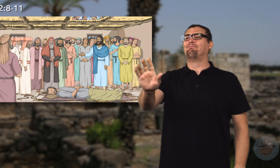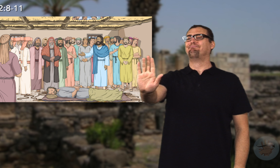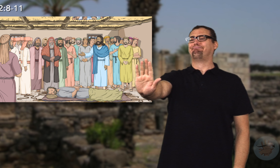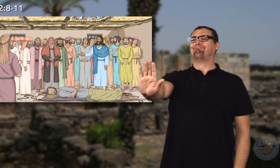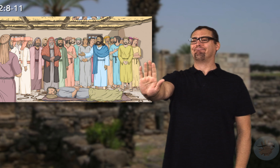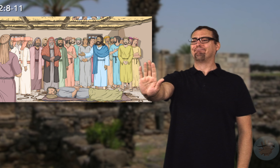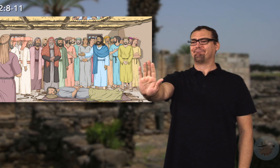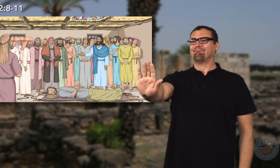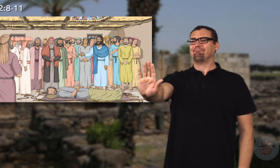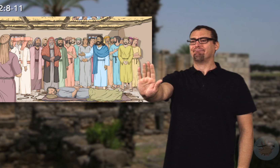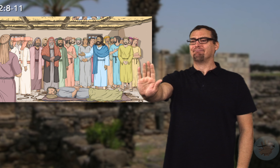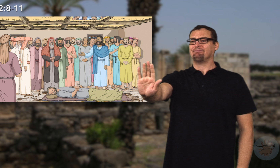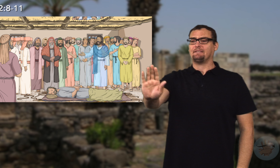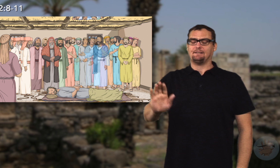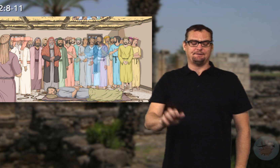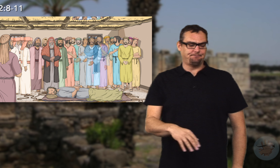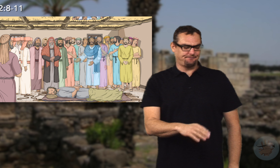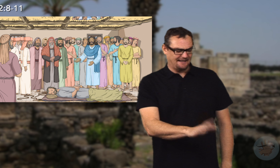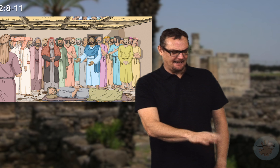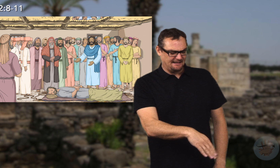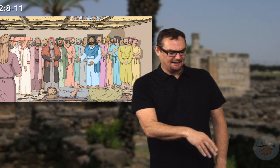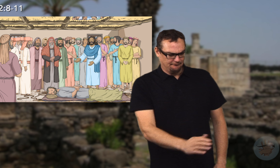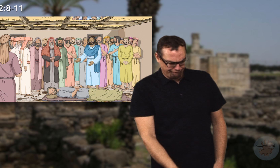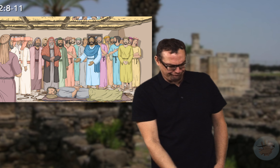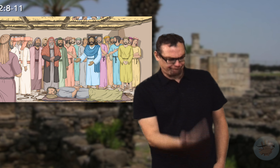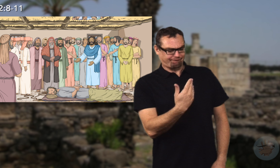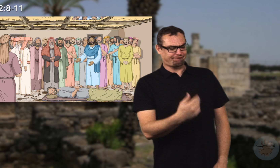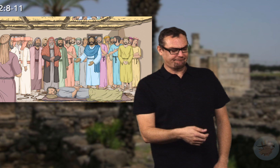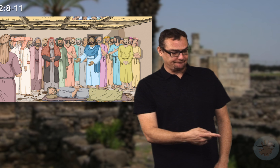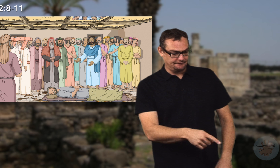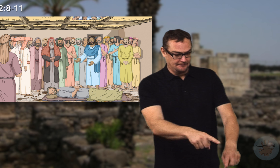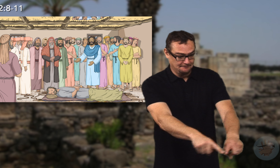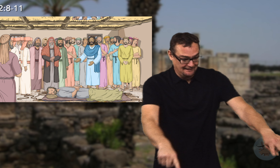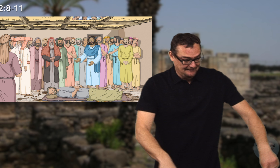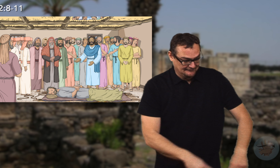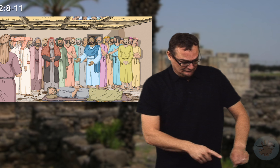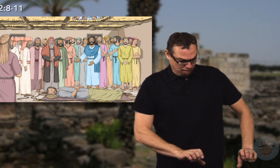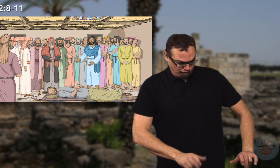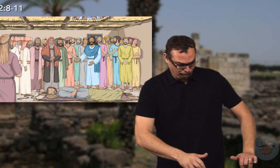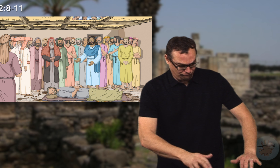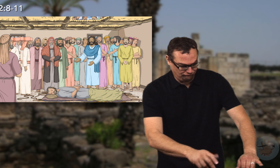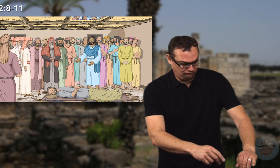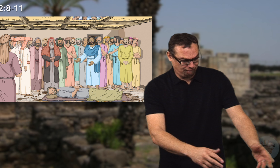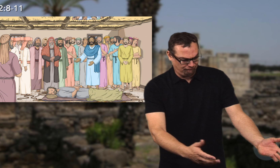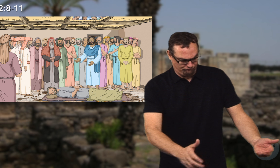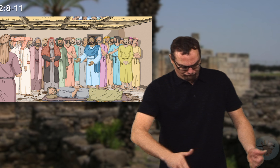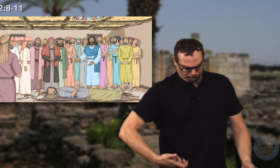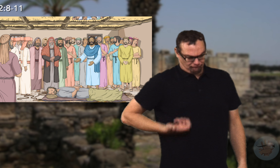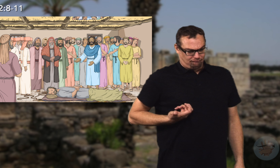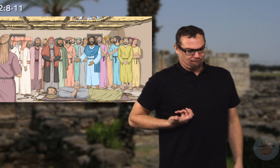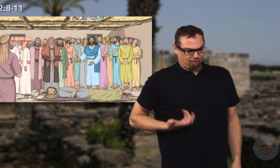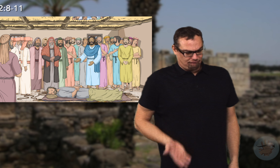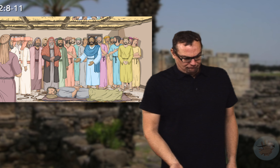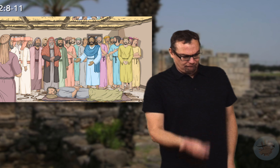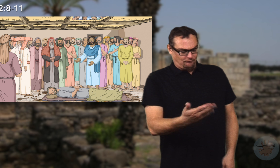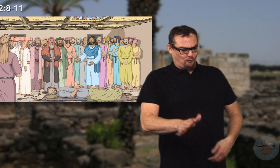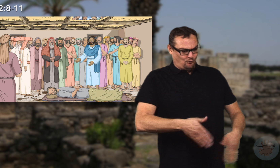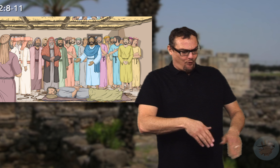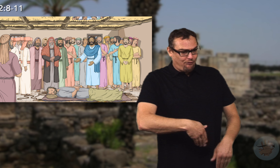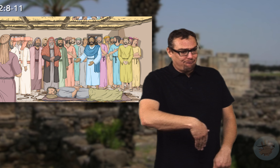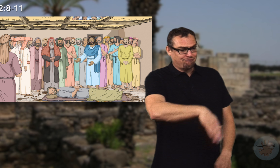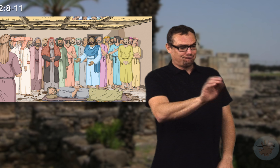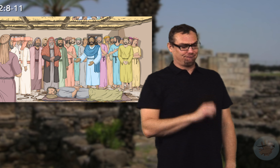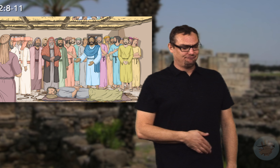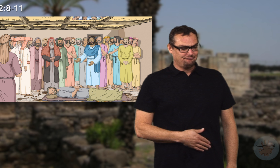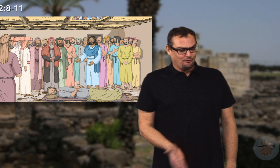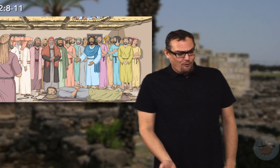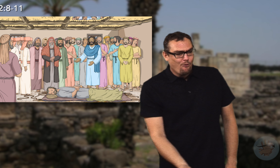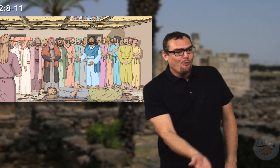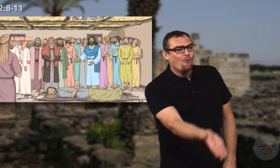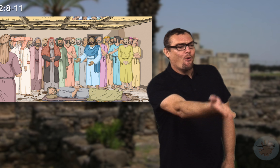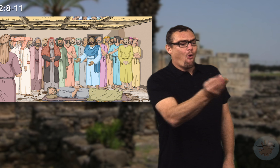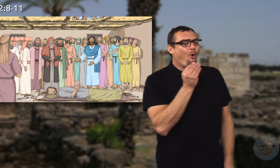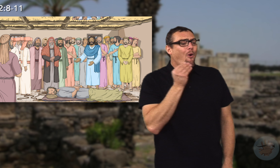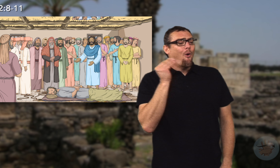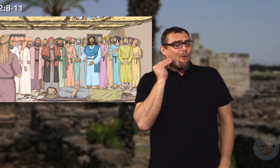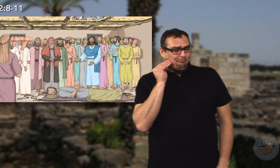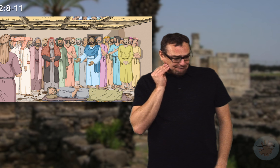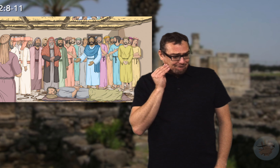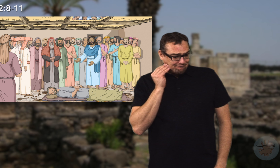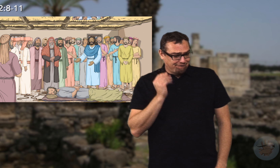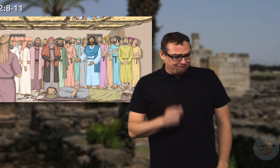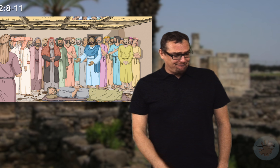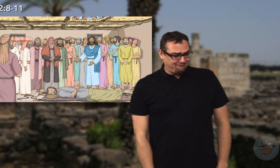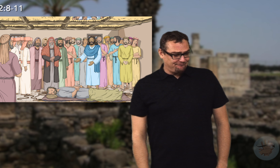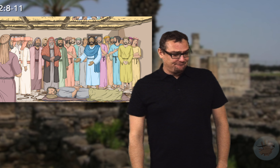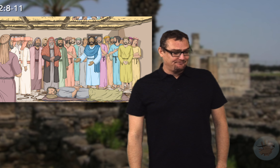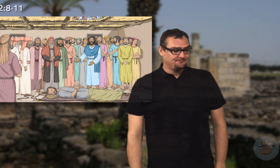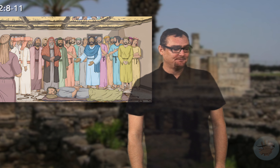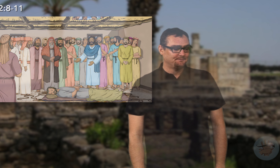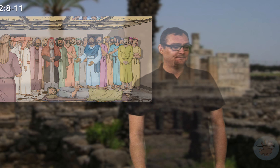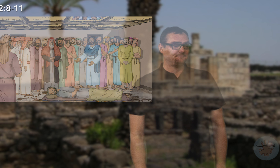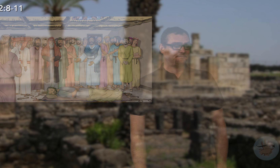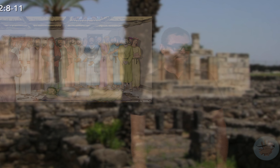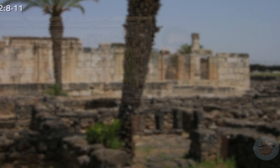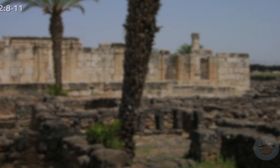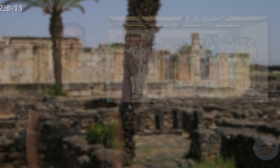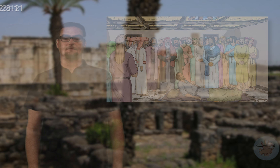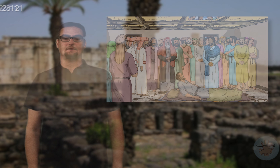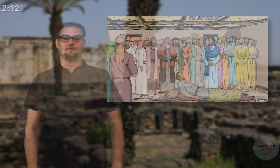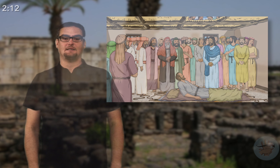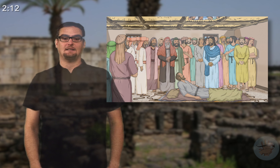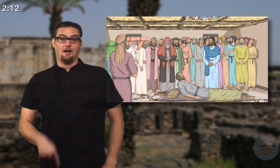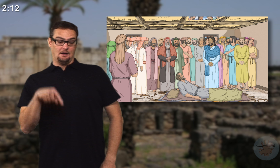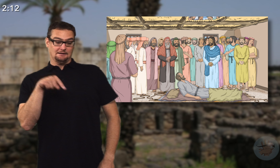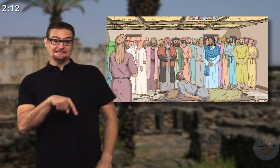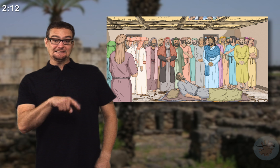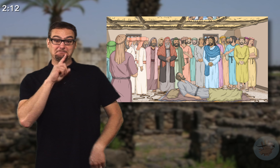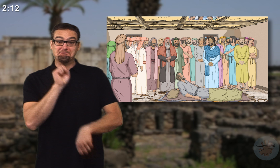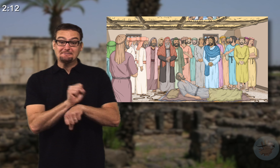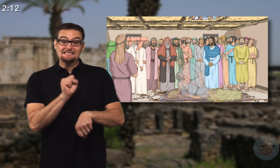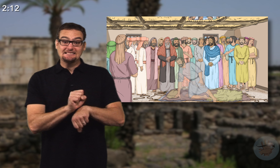He said to the paralytic, “I tell you, get up, pick up your mat, and go home.”